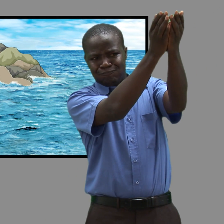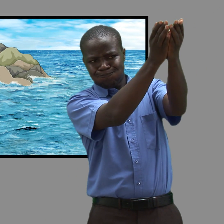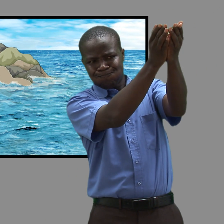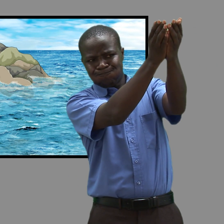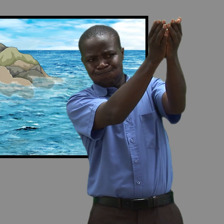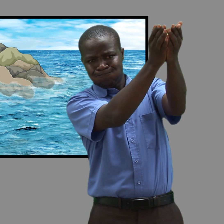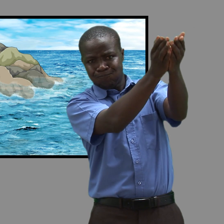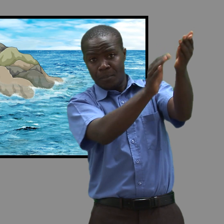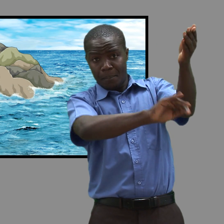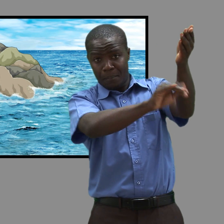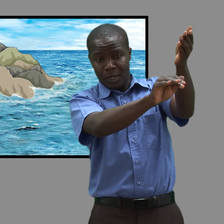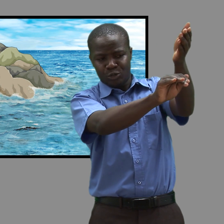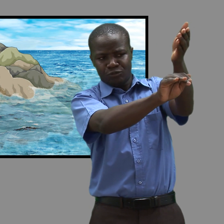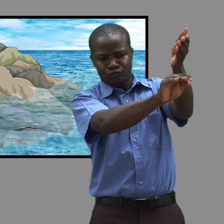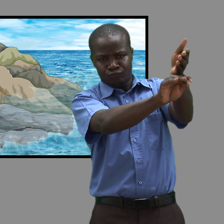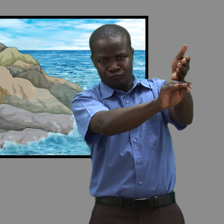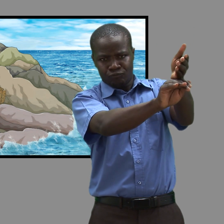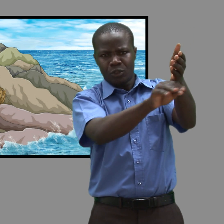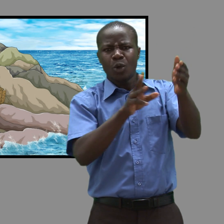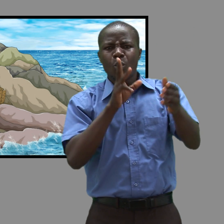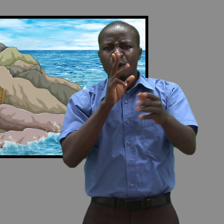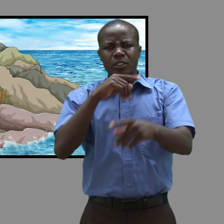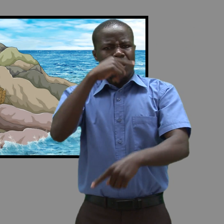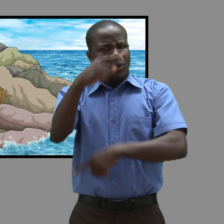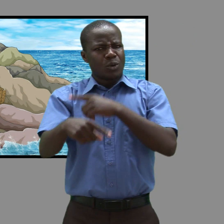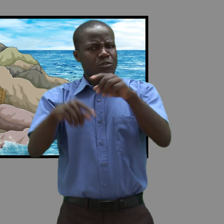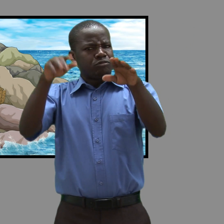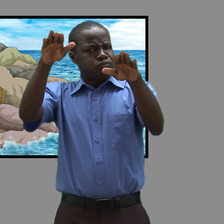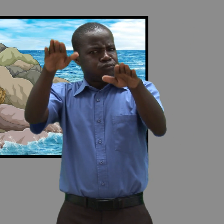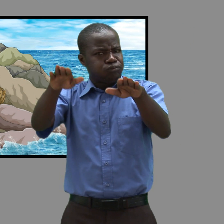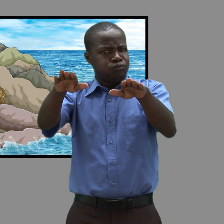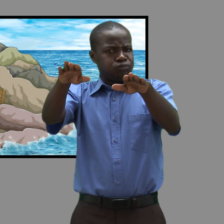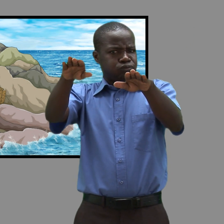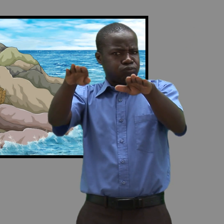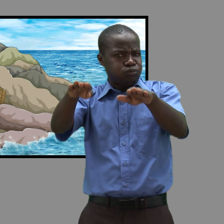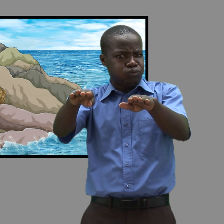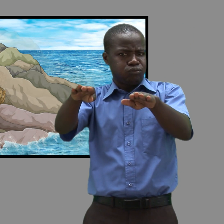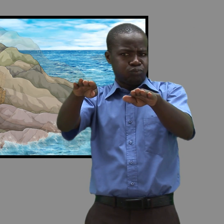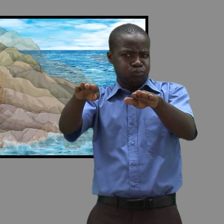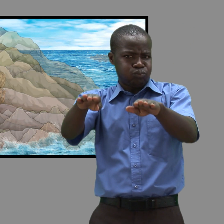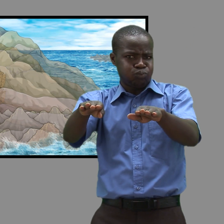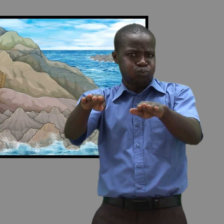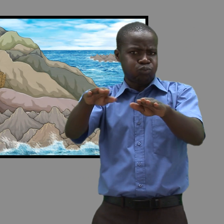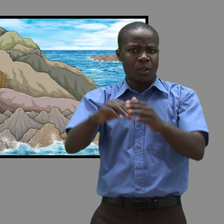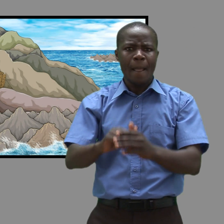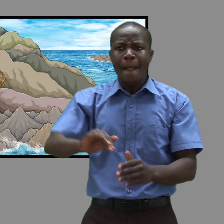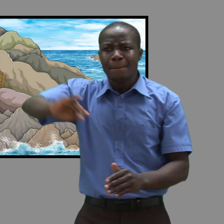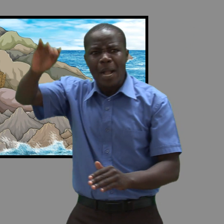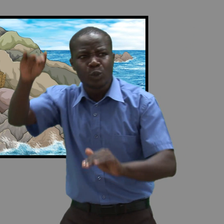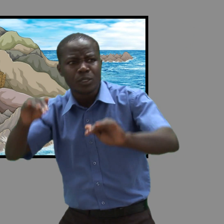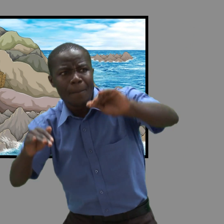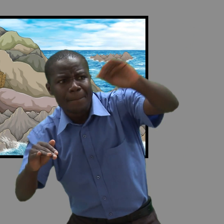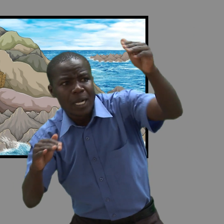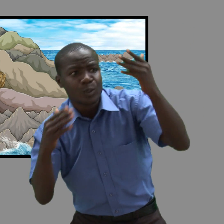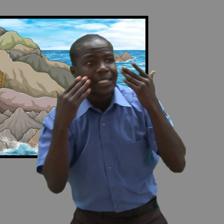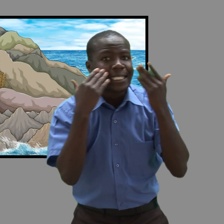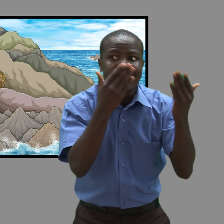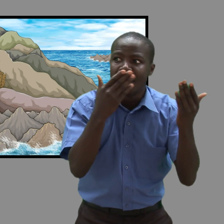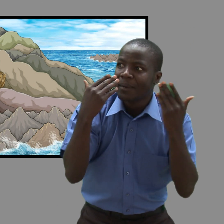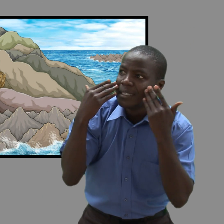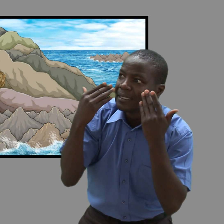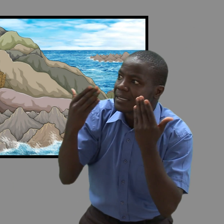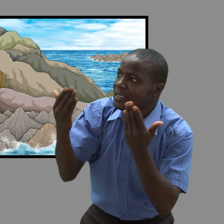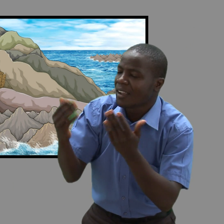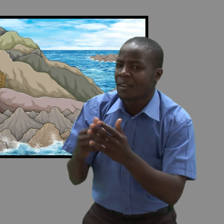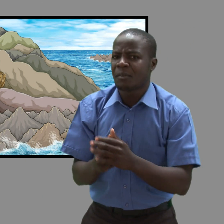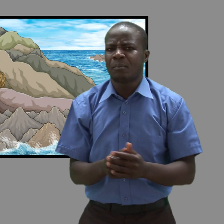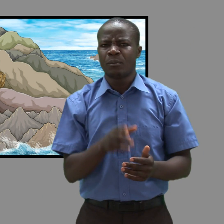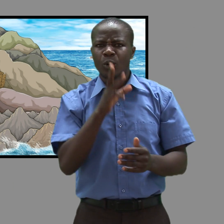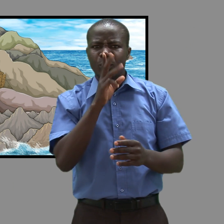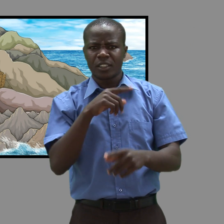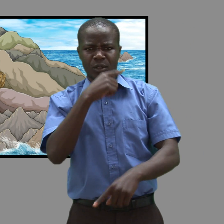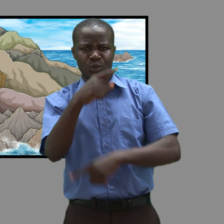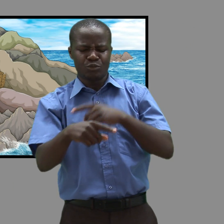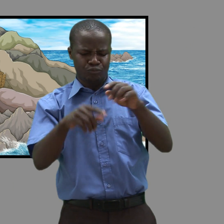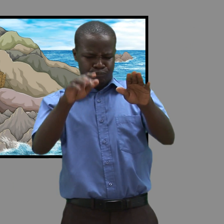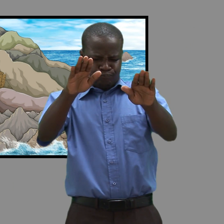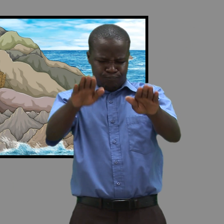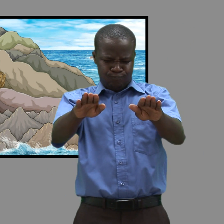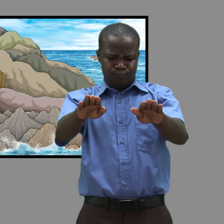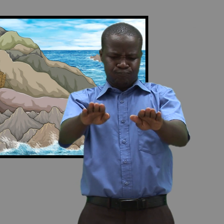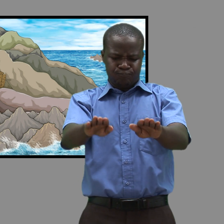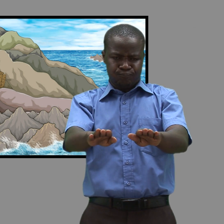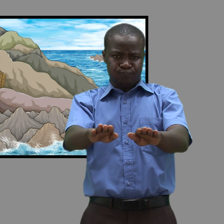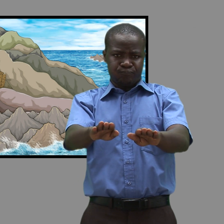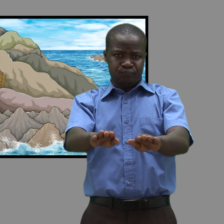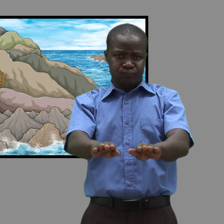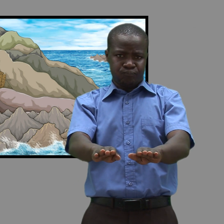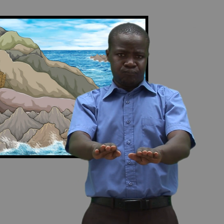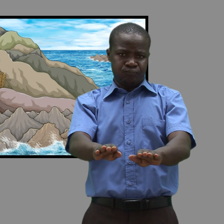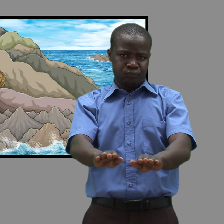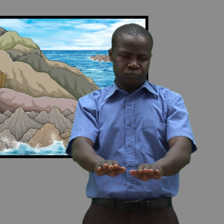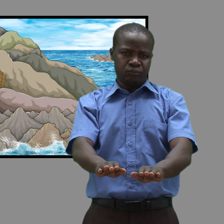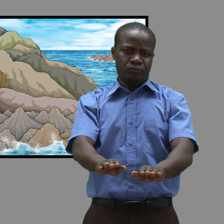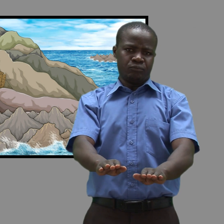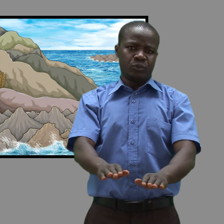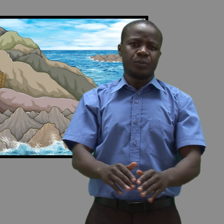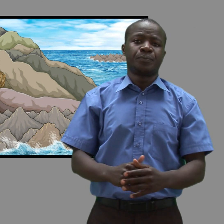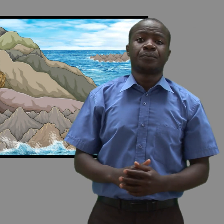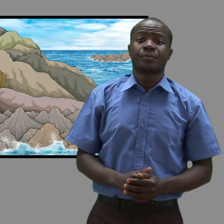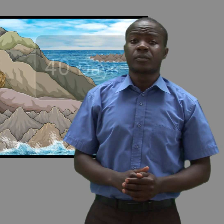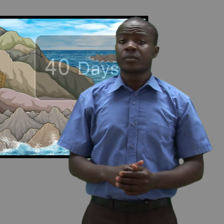On the seventeenth day of the seventh month, the ark came to rest on the mountains of Ararat.